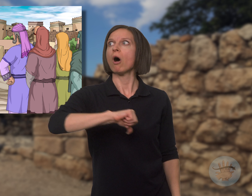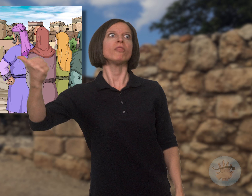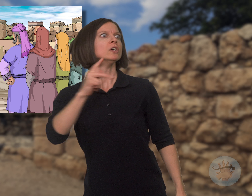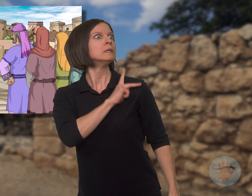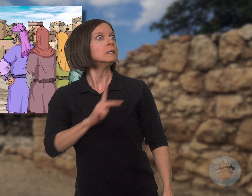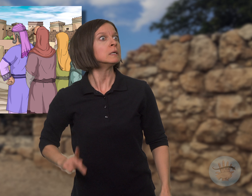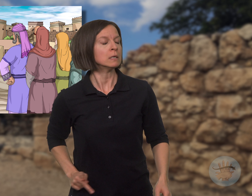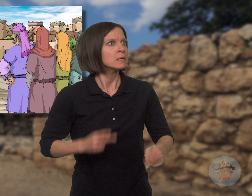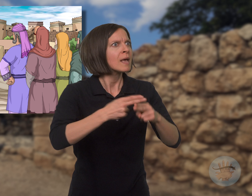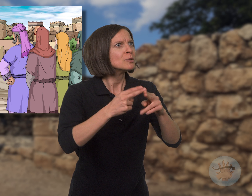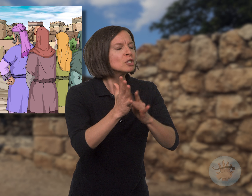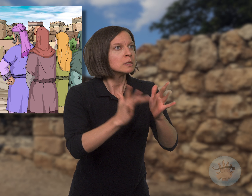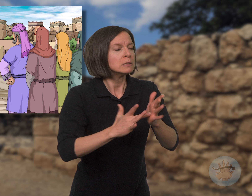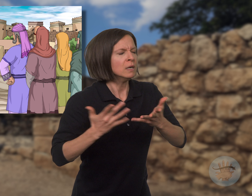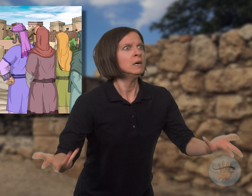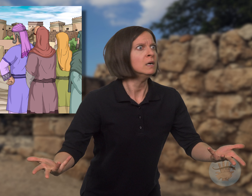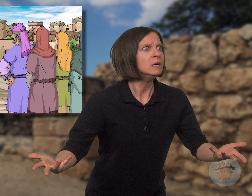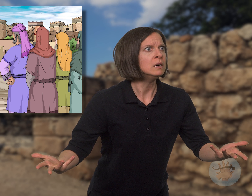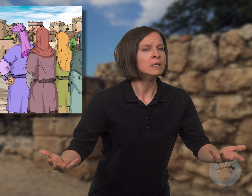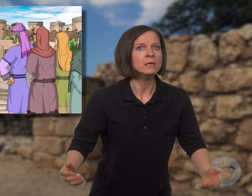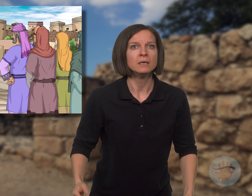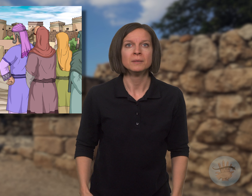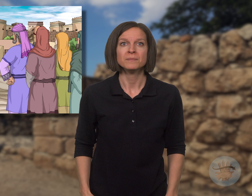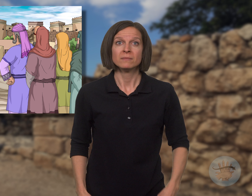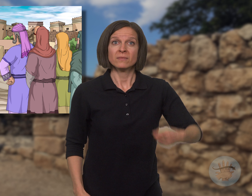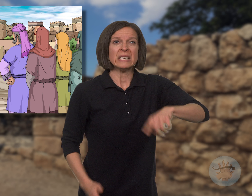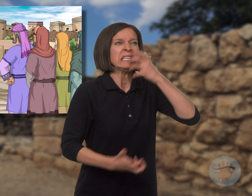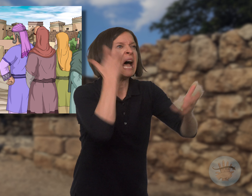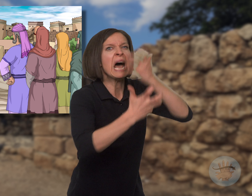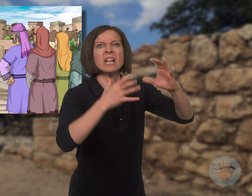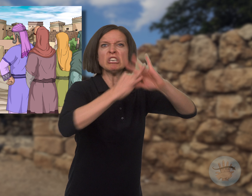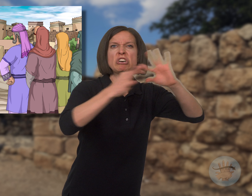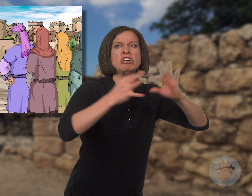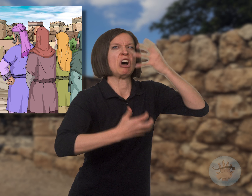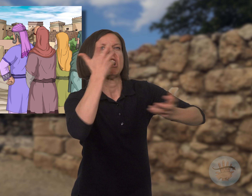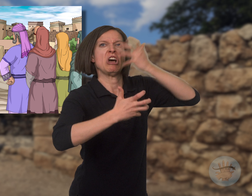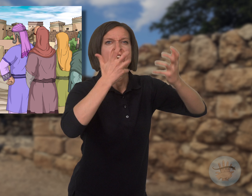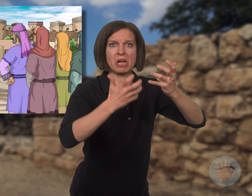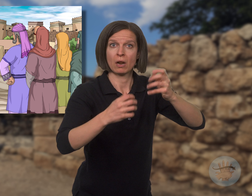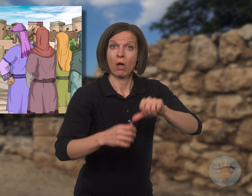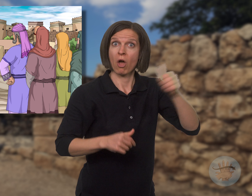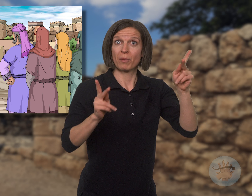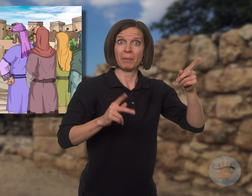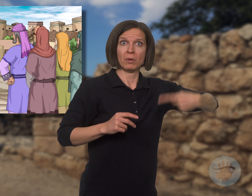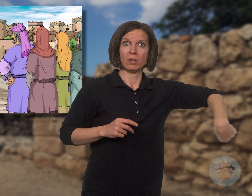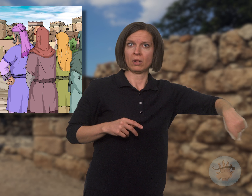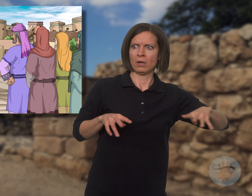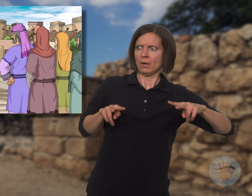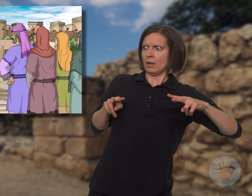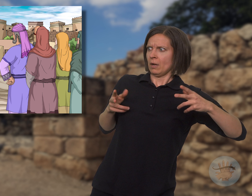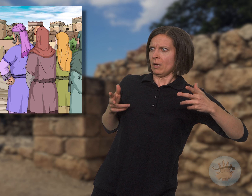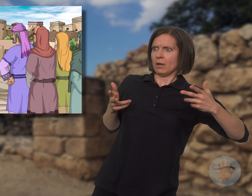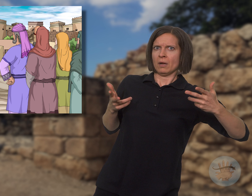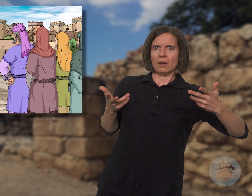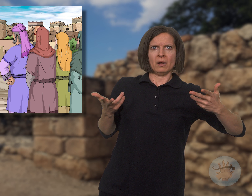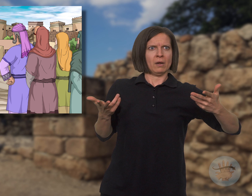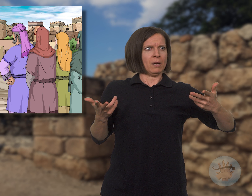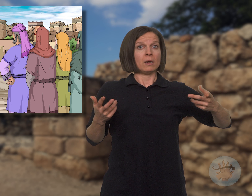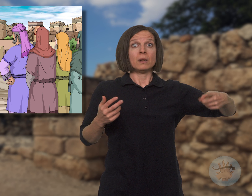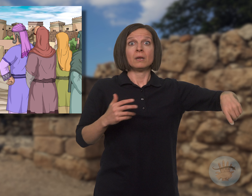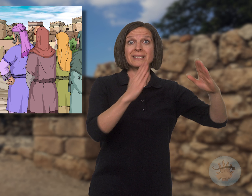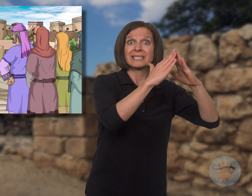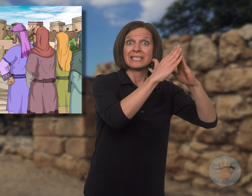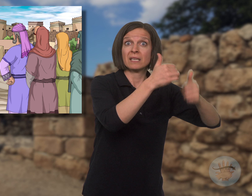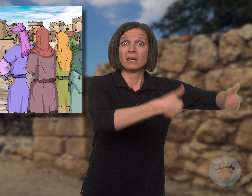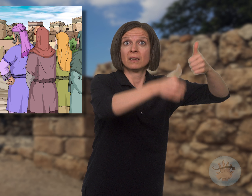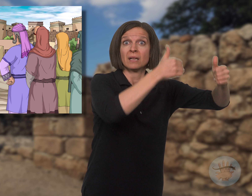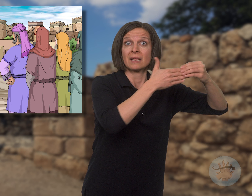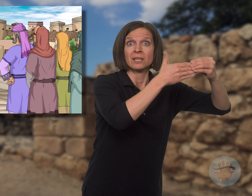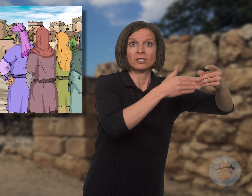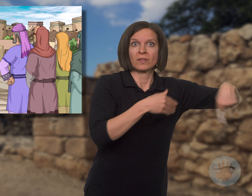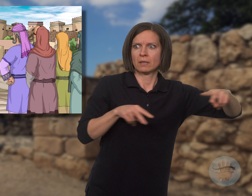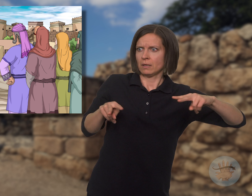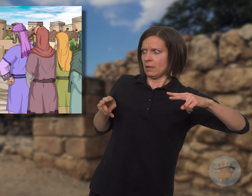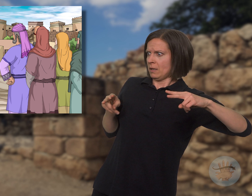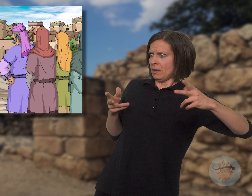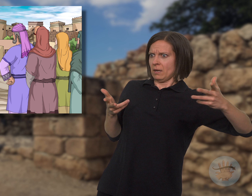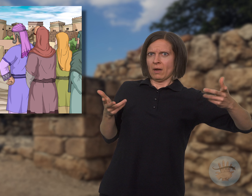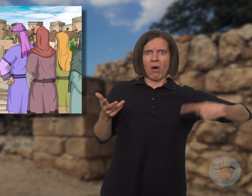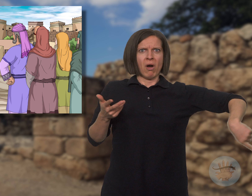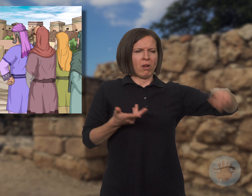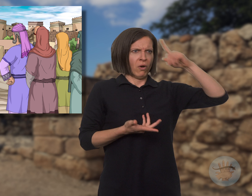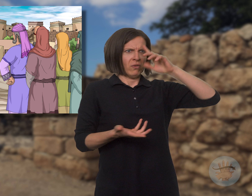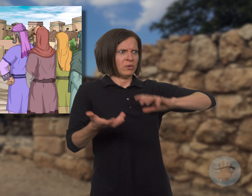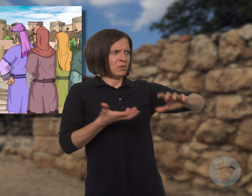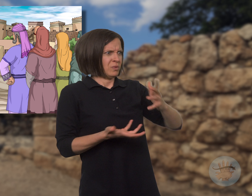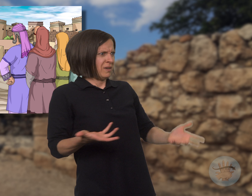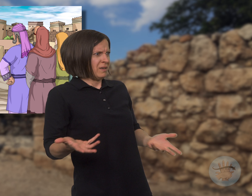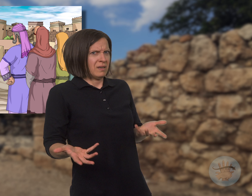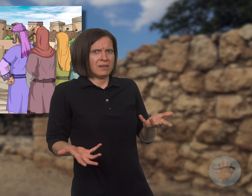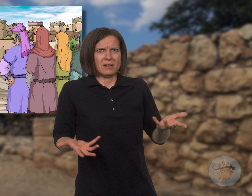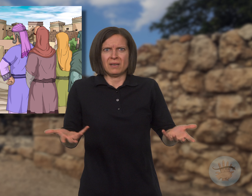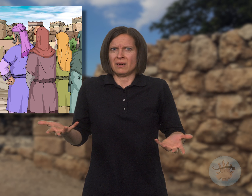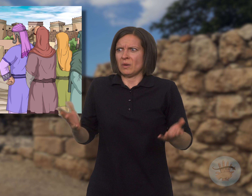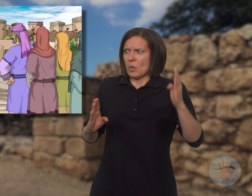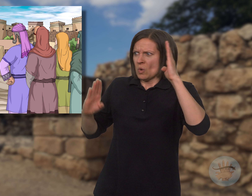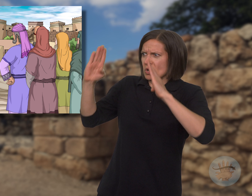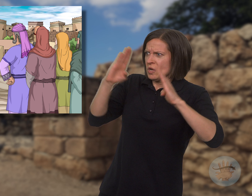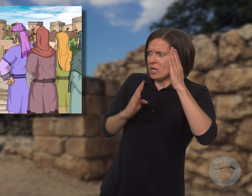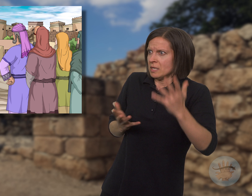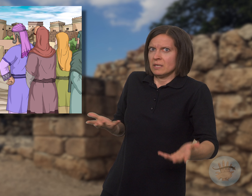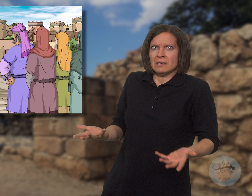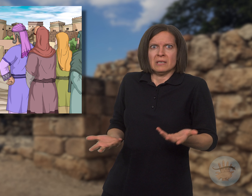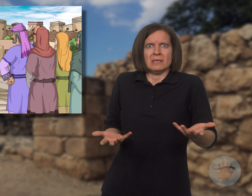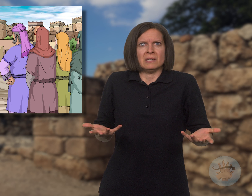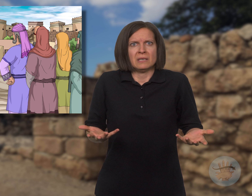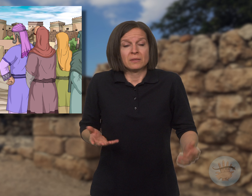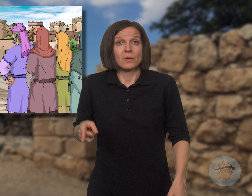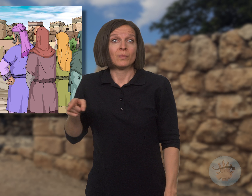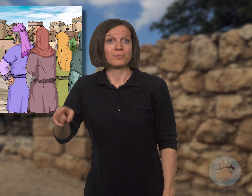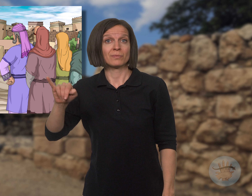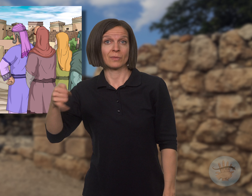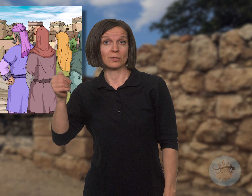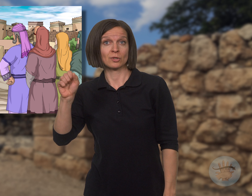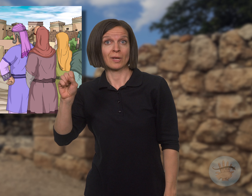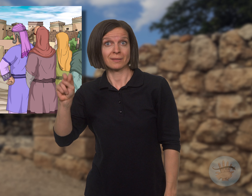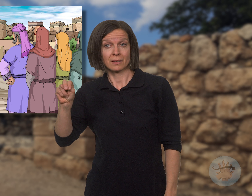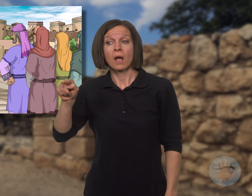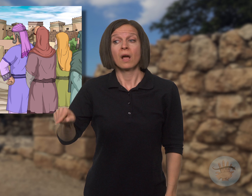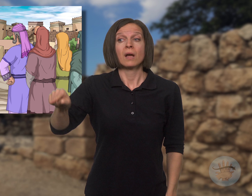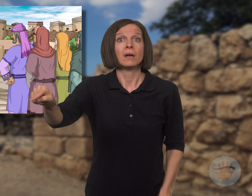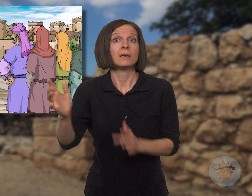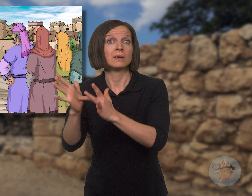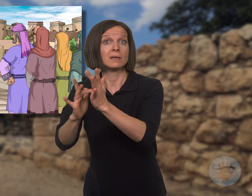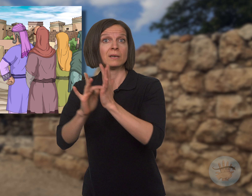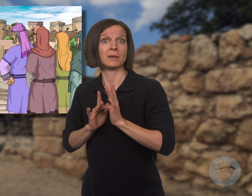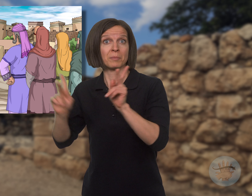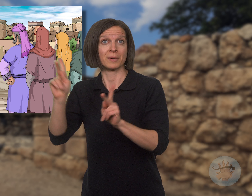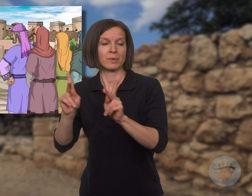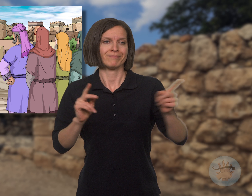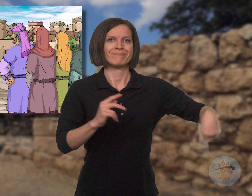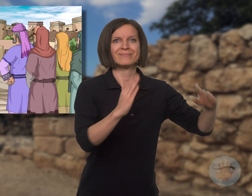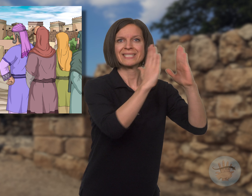They are all defying Caesar’s decrees, saying that there is another king, named Jesus!”